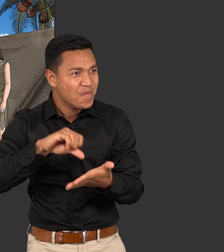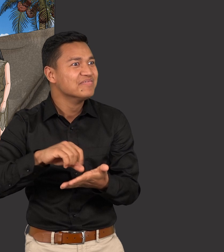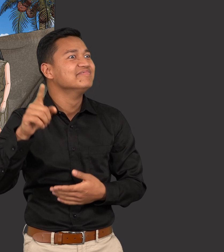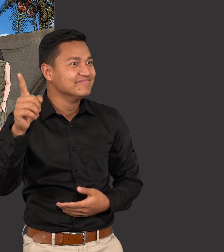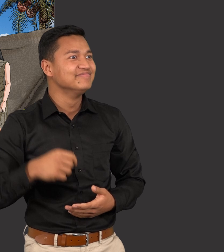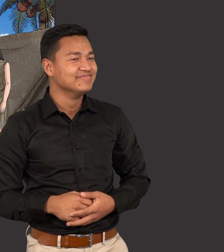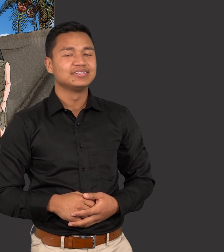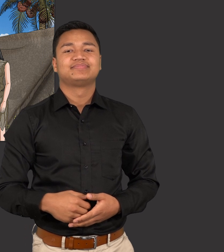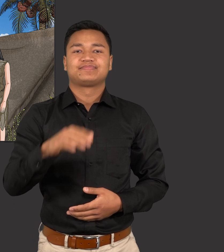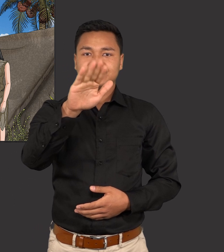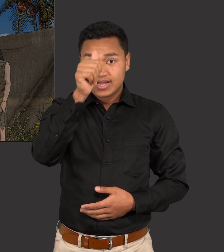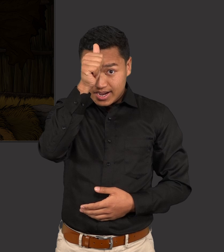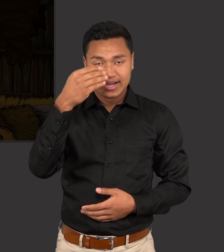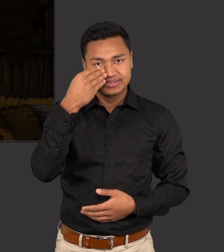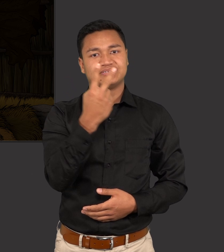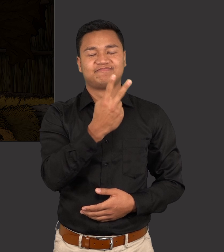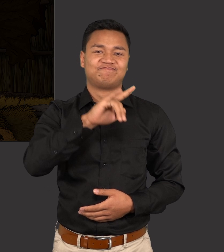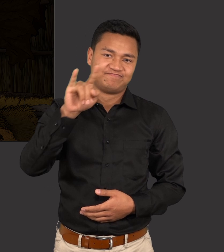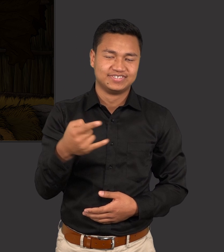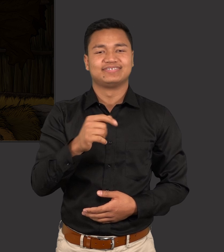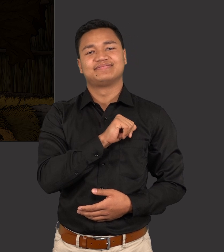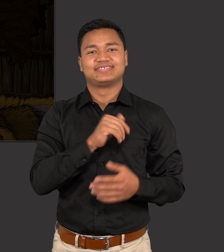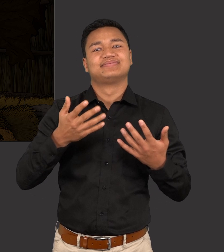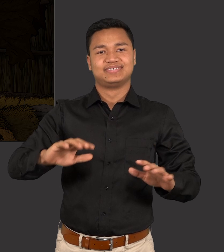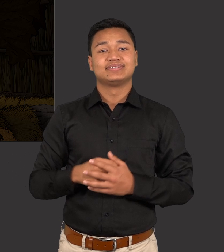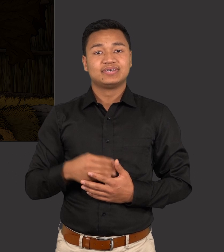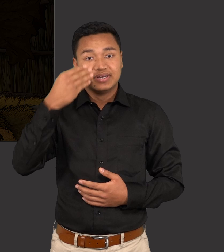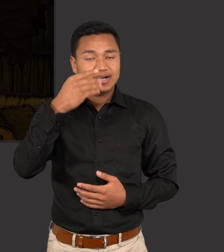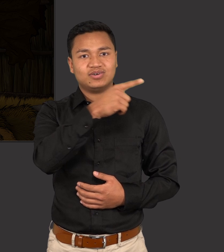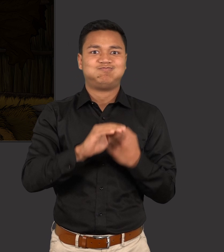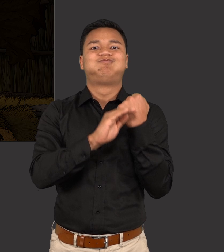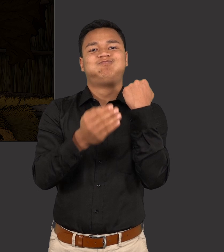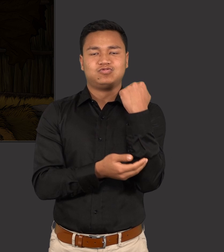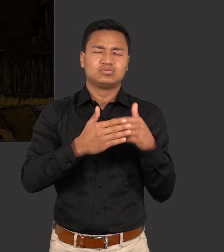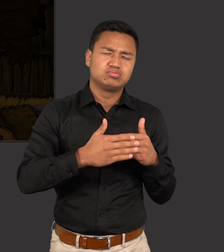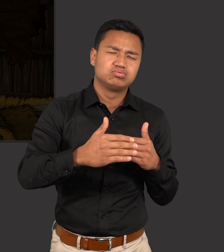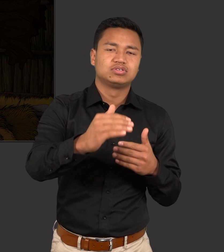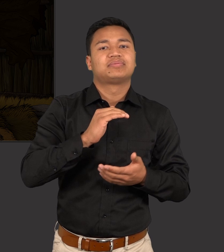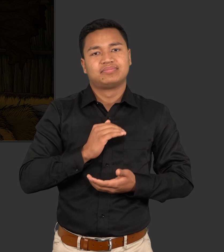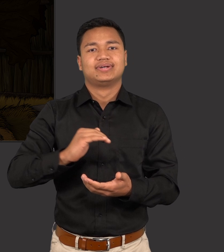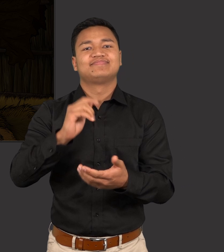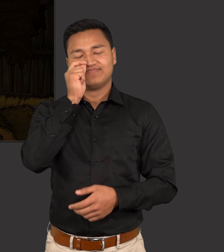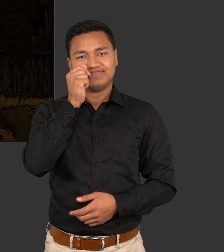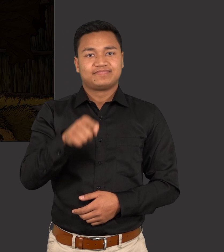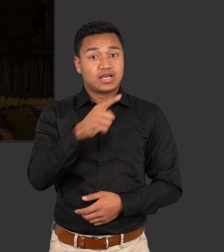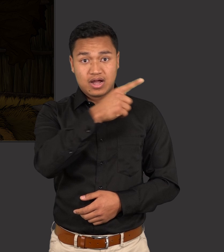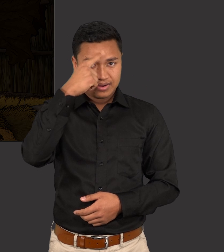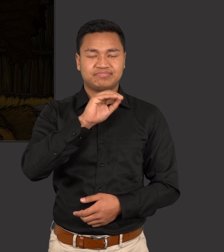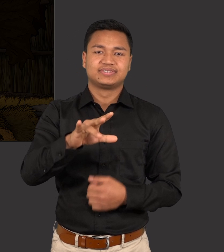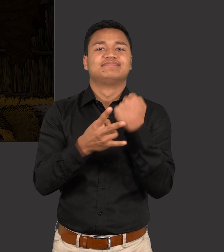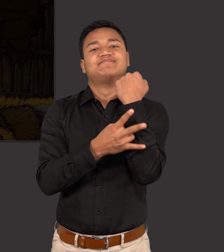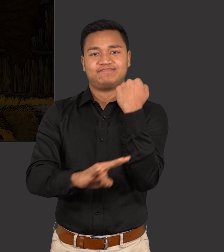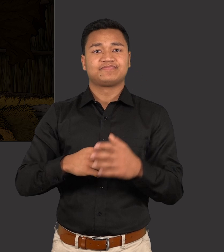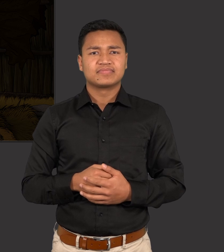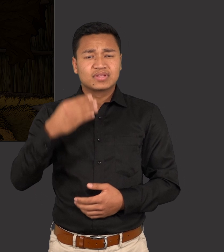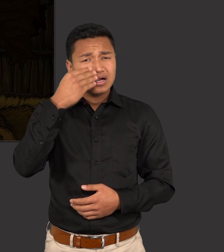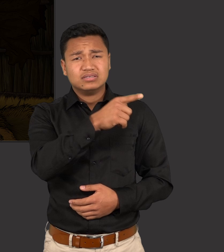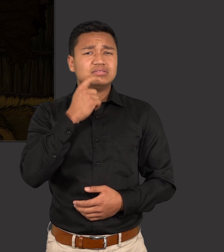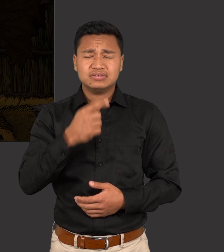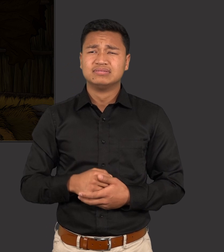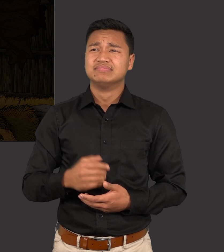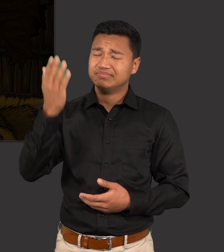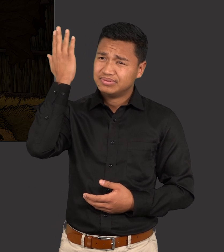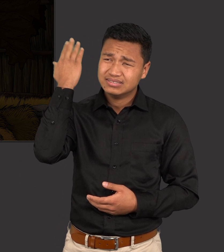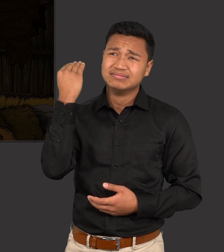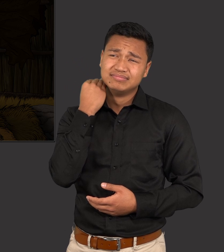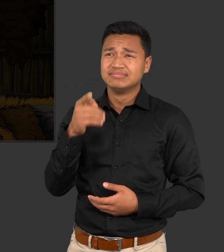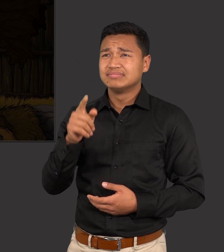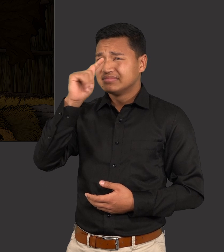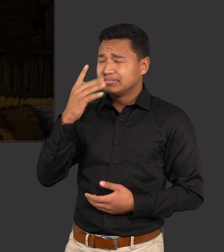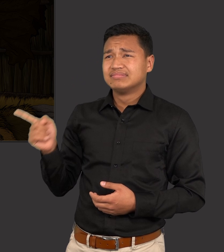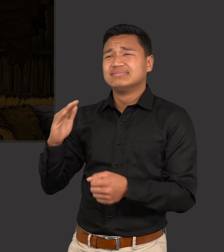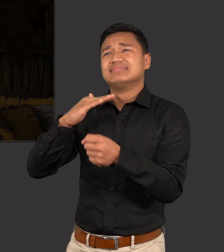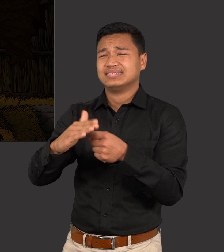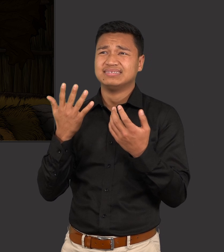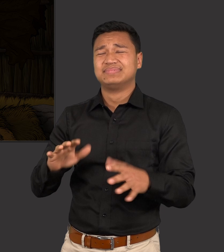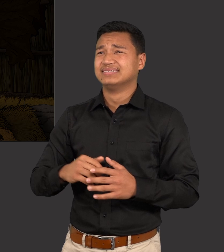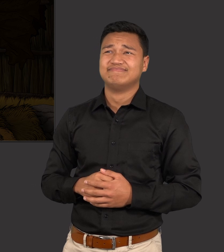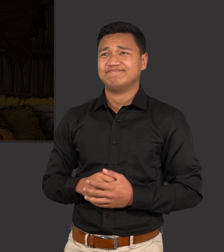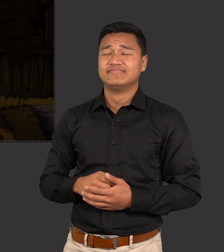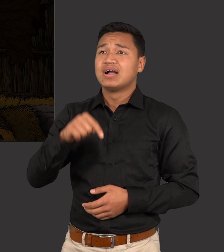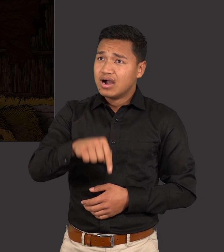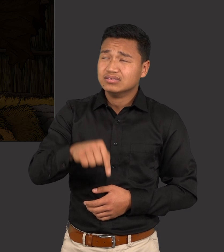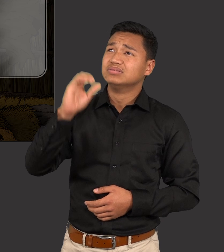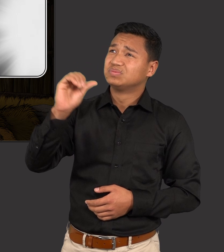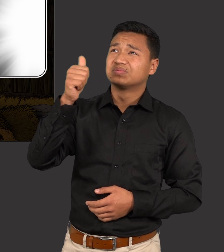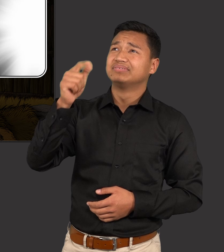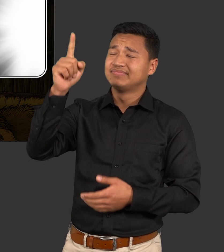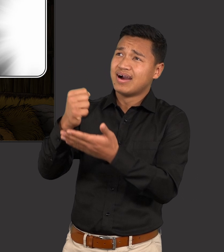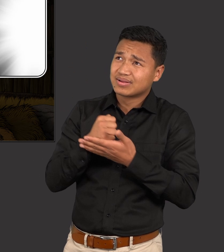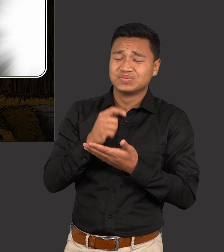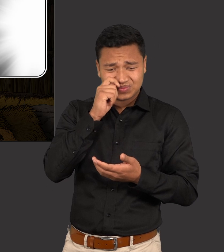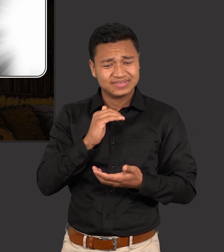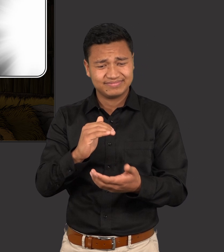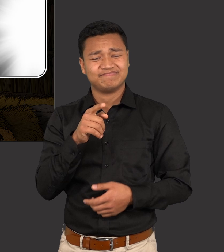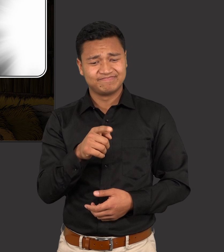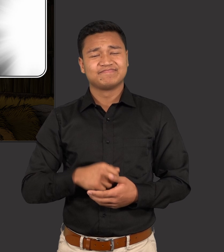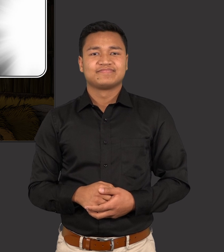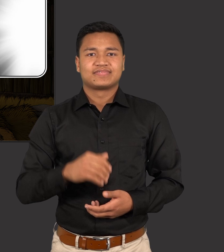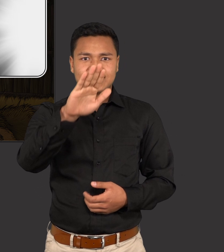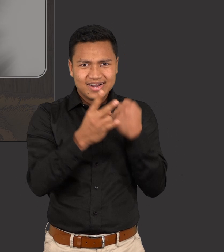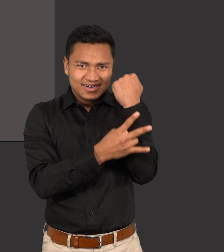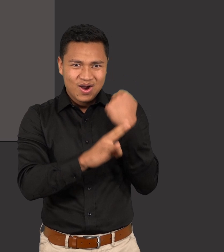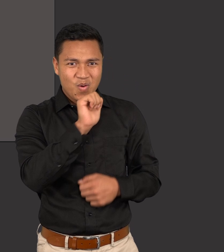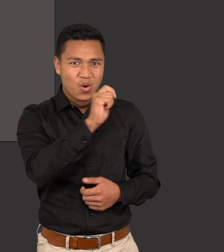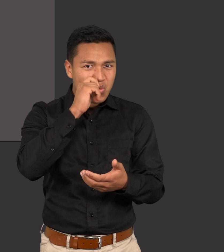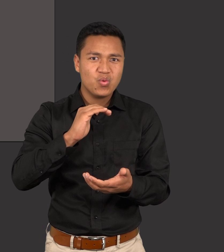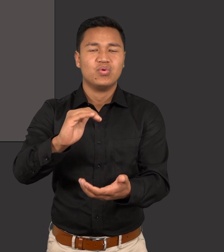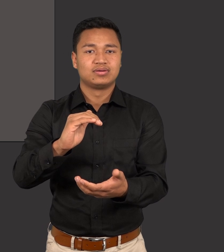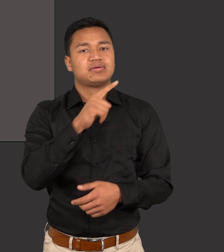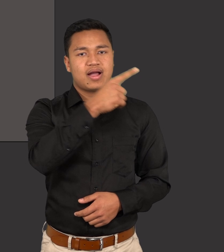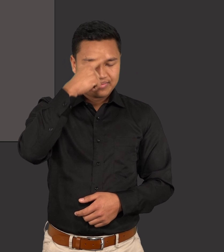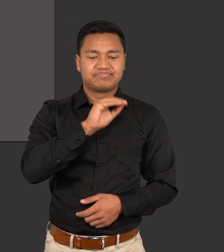And Adam again had relations with his wife, and she gave birth to a son and named him Seth, saying, “God has granted me another seed in place of Abel, since Cain killed him.”